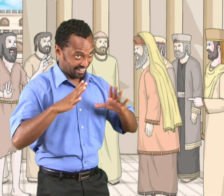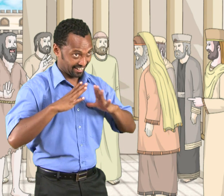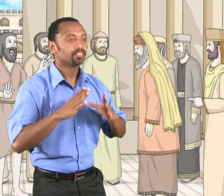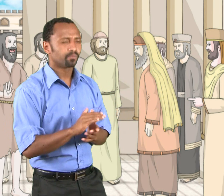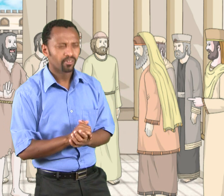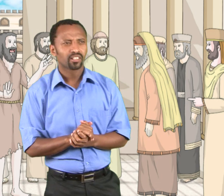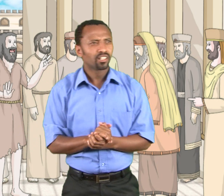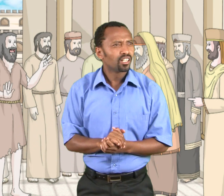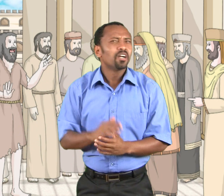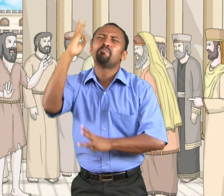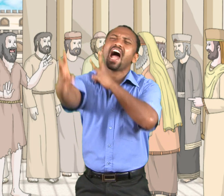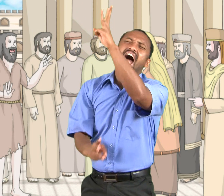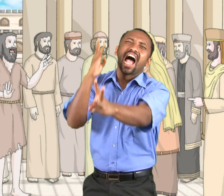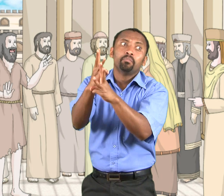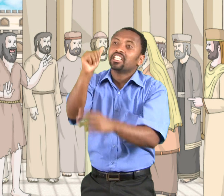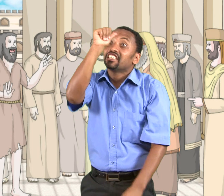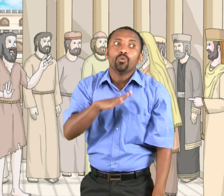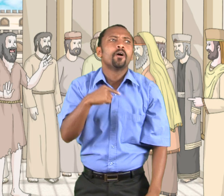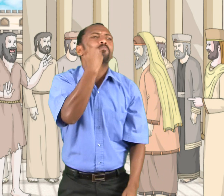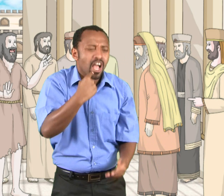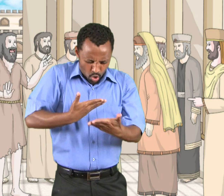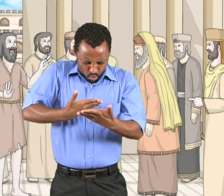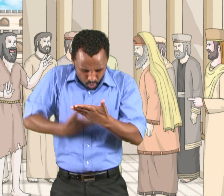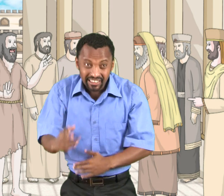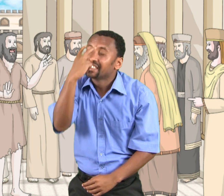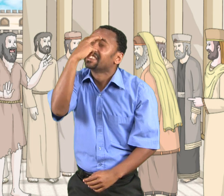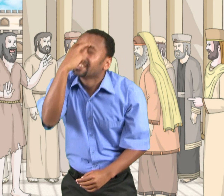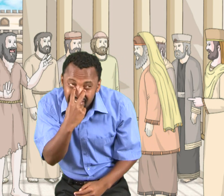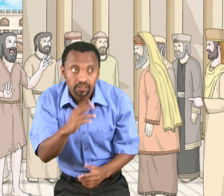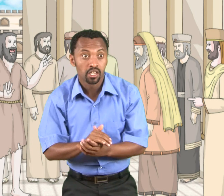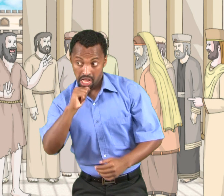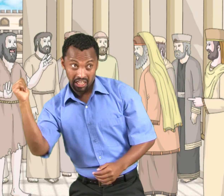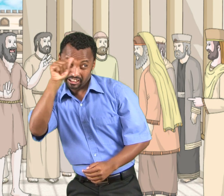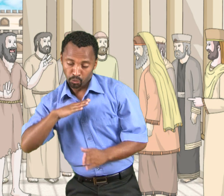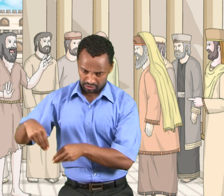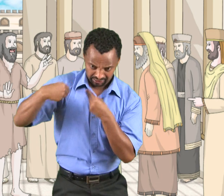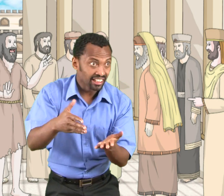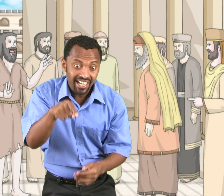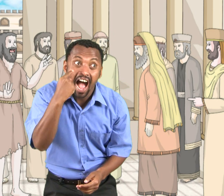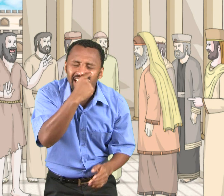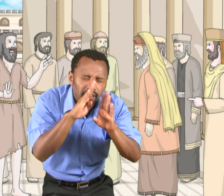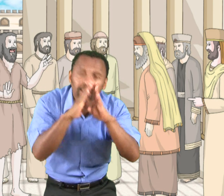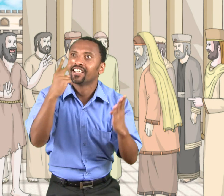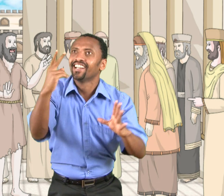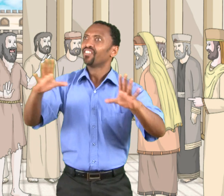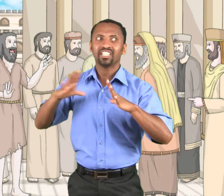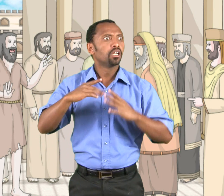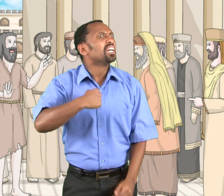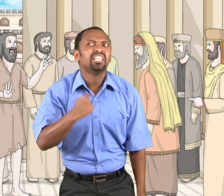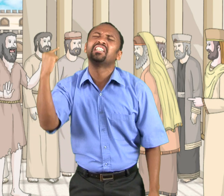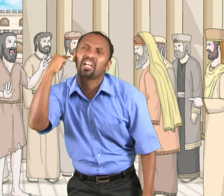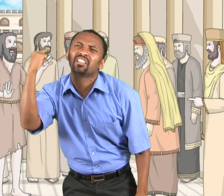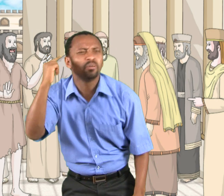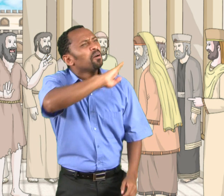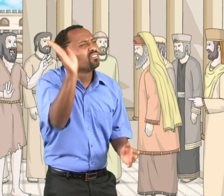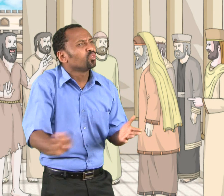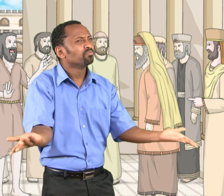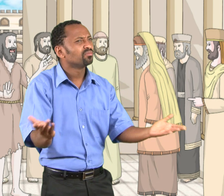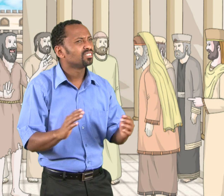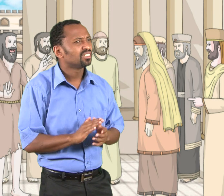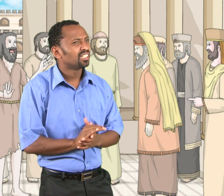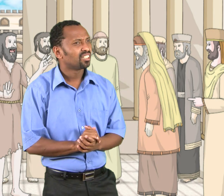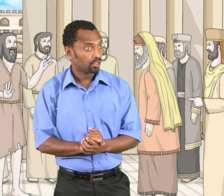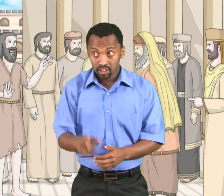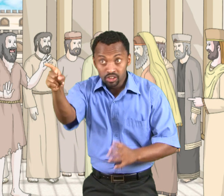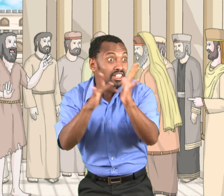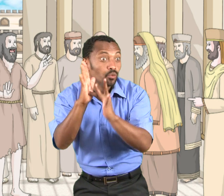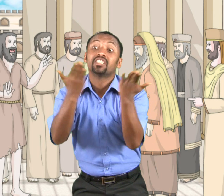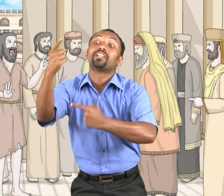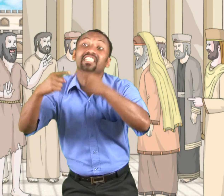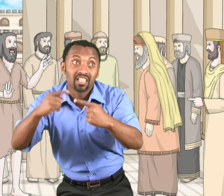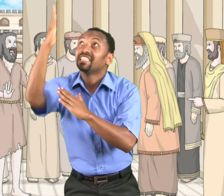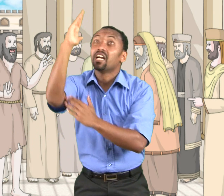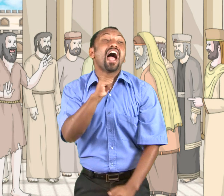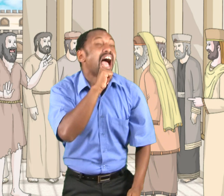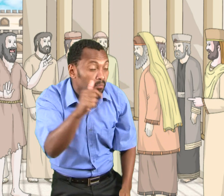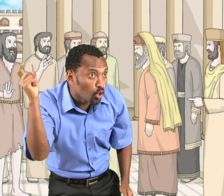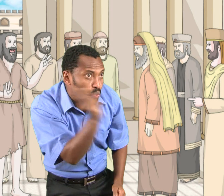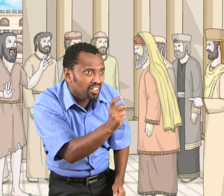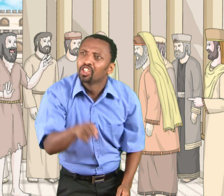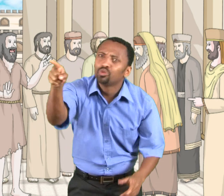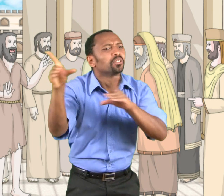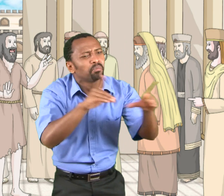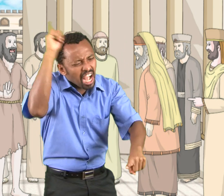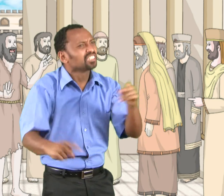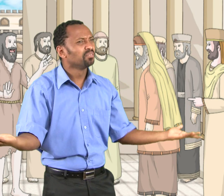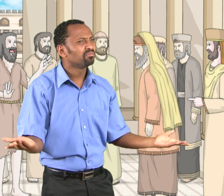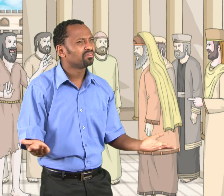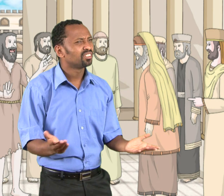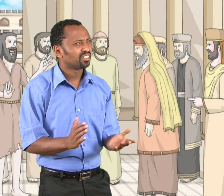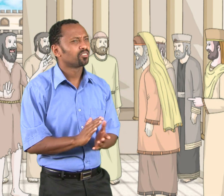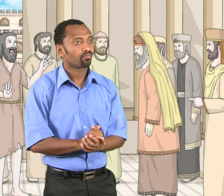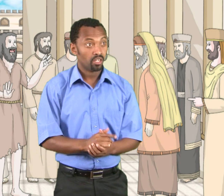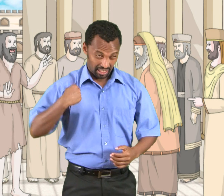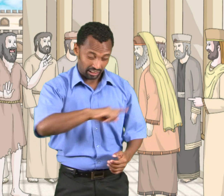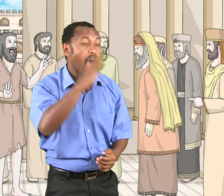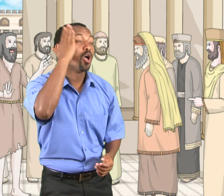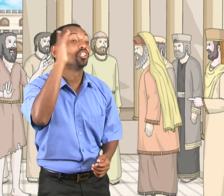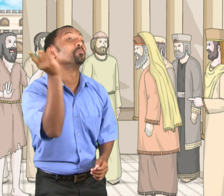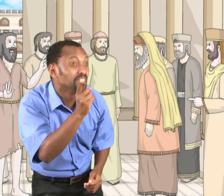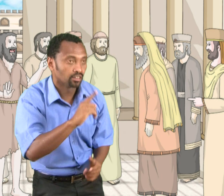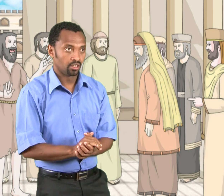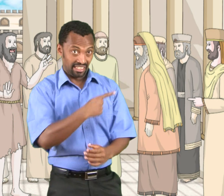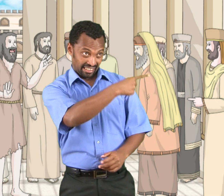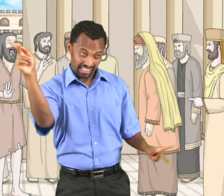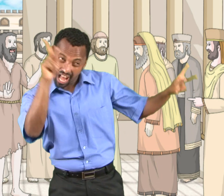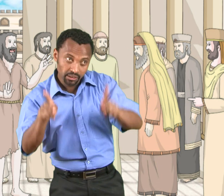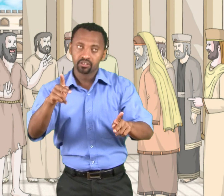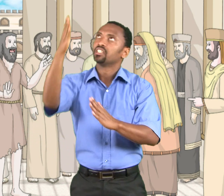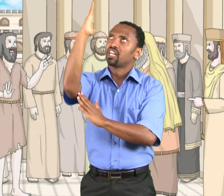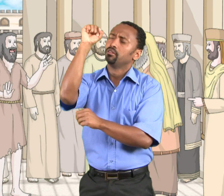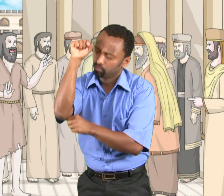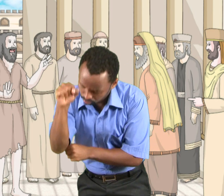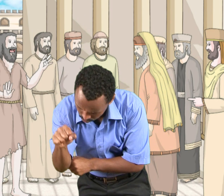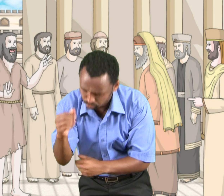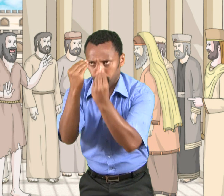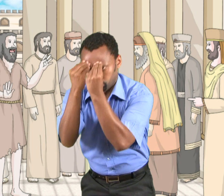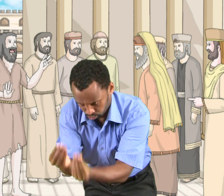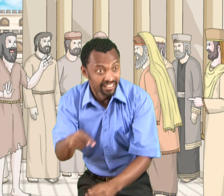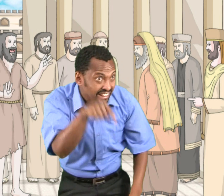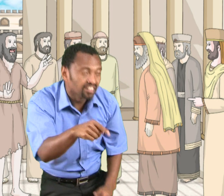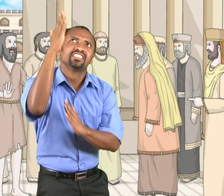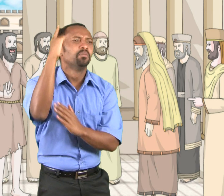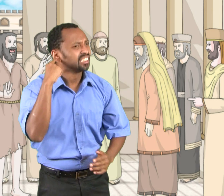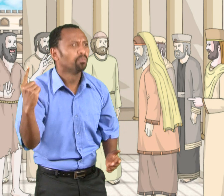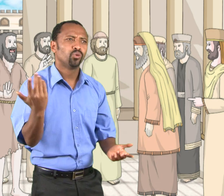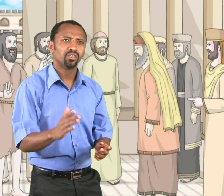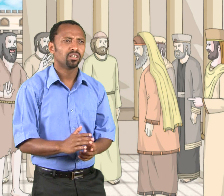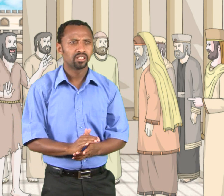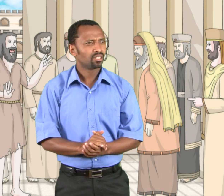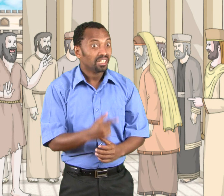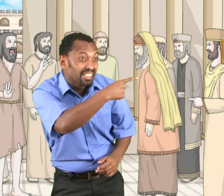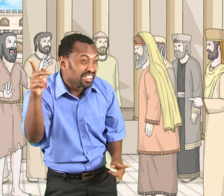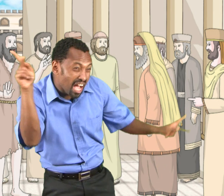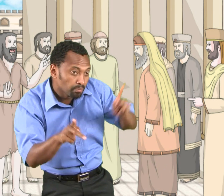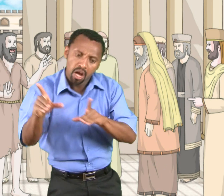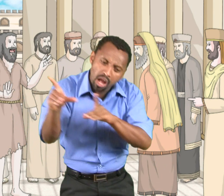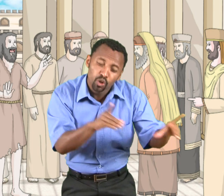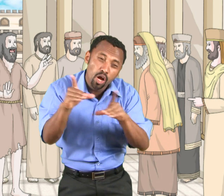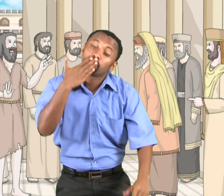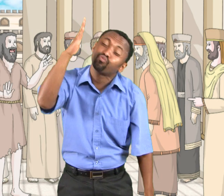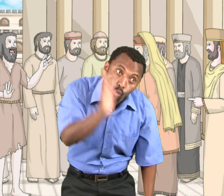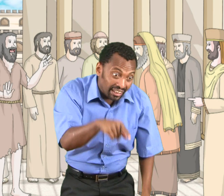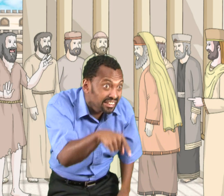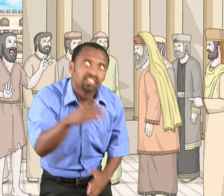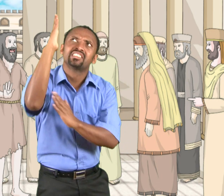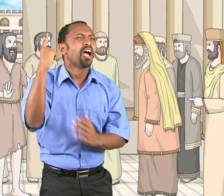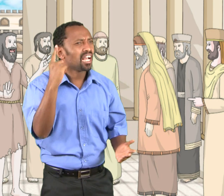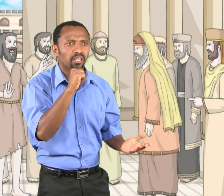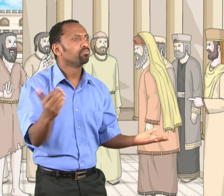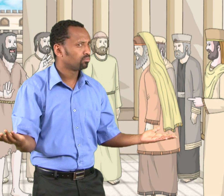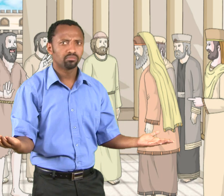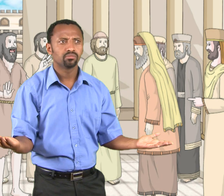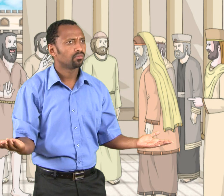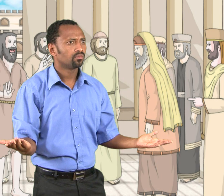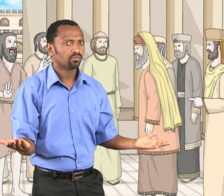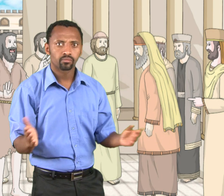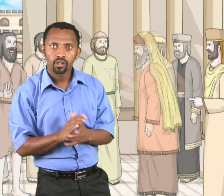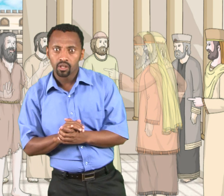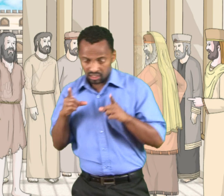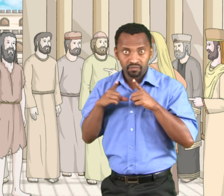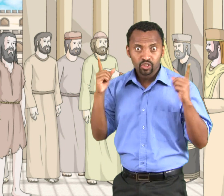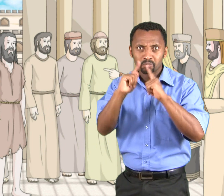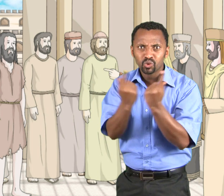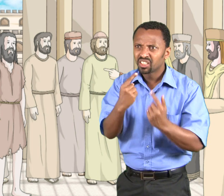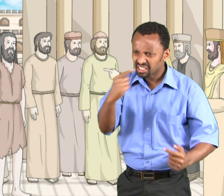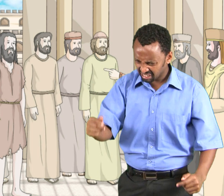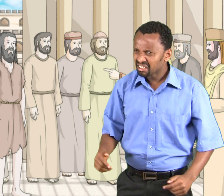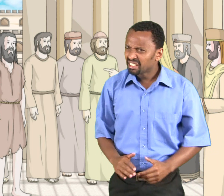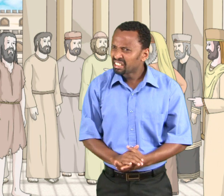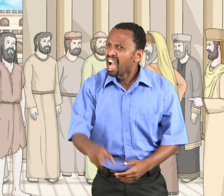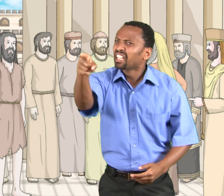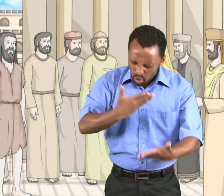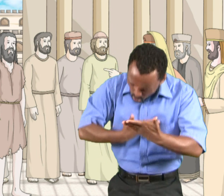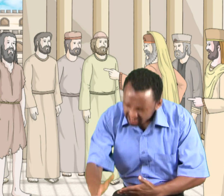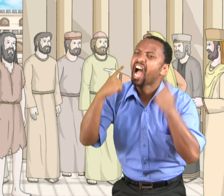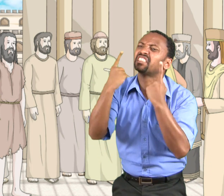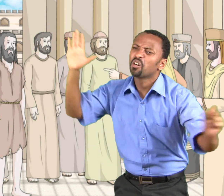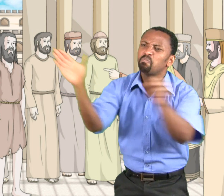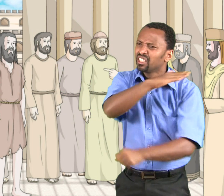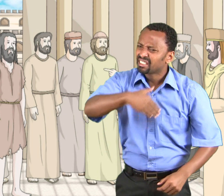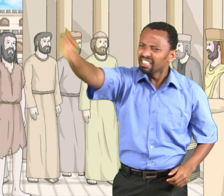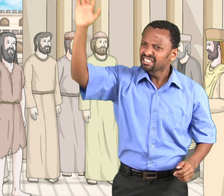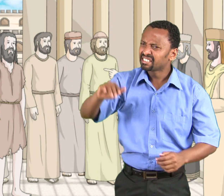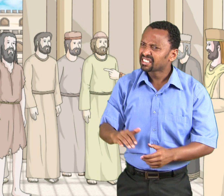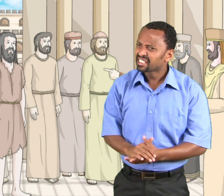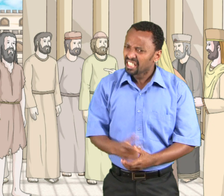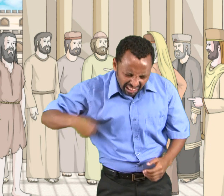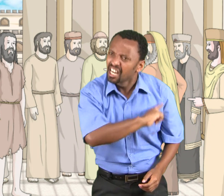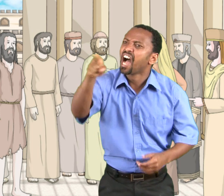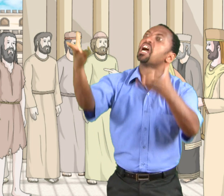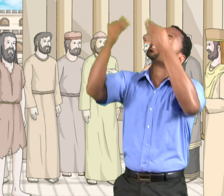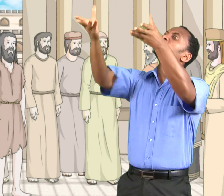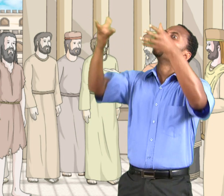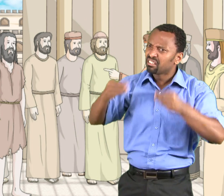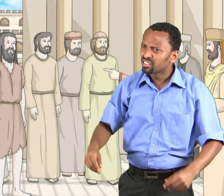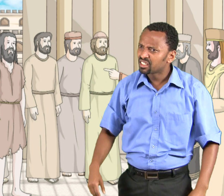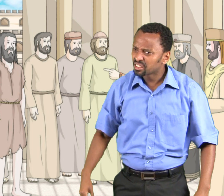We know that God does not listen to sinners, but He does listen to the one who worships Him and does His will. Never before has anyone heard of opening the eyes of a man born blind. If this man were not from God, He could do no such thing.”